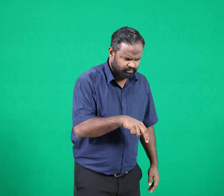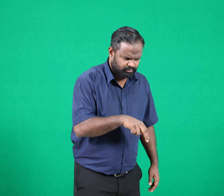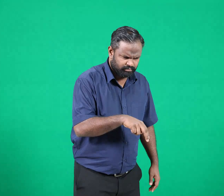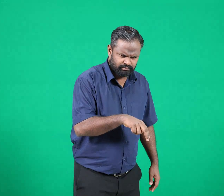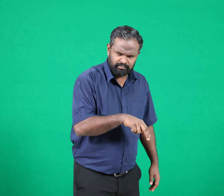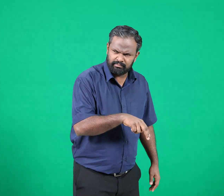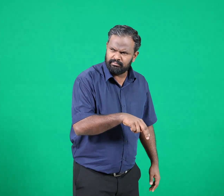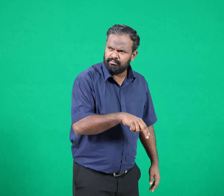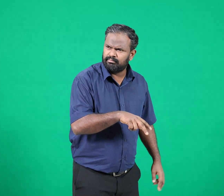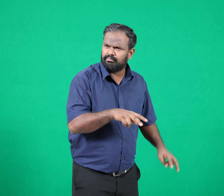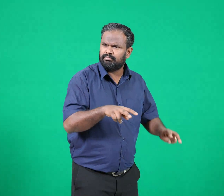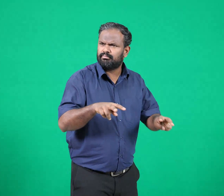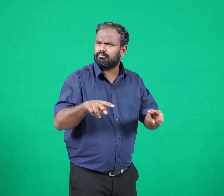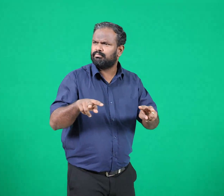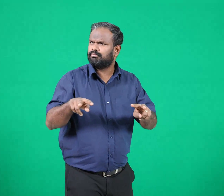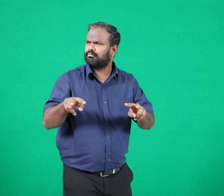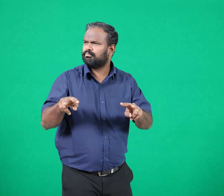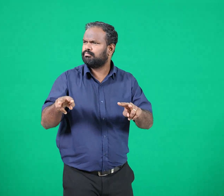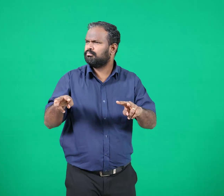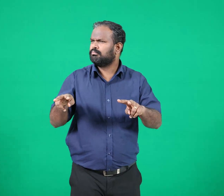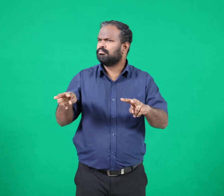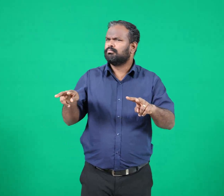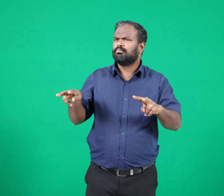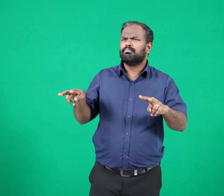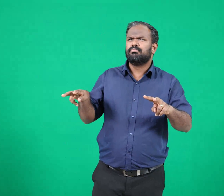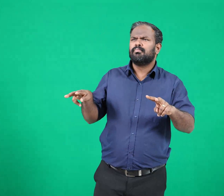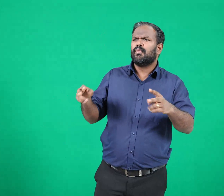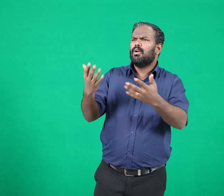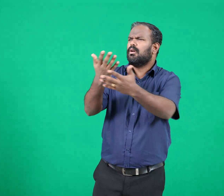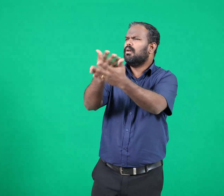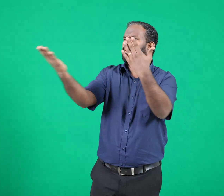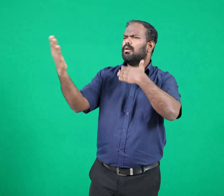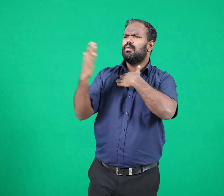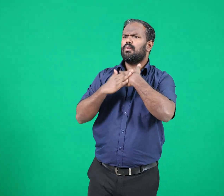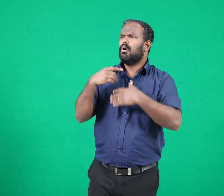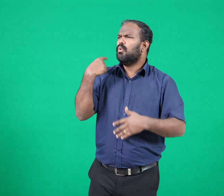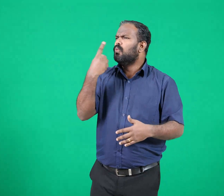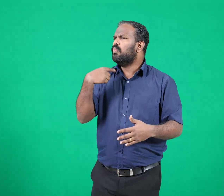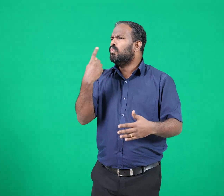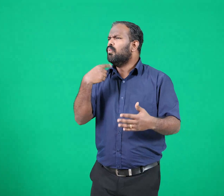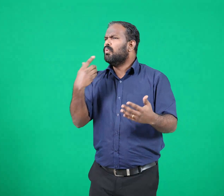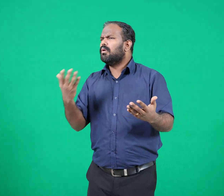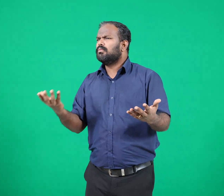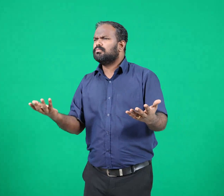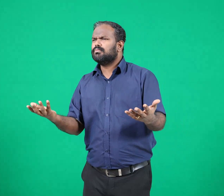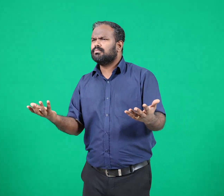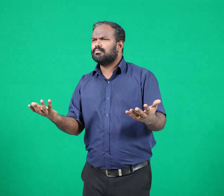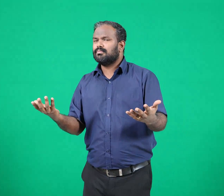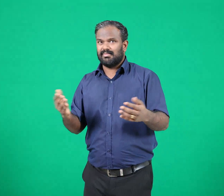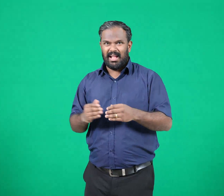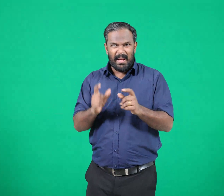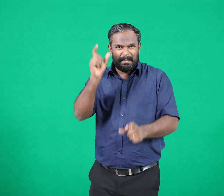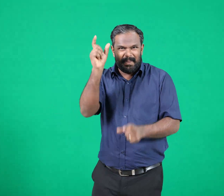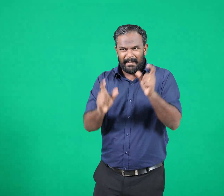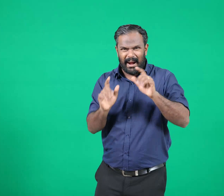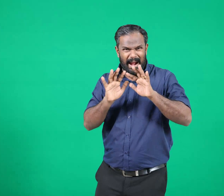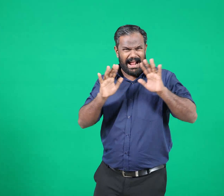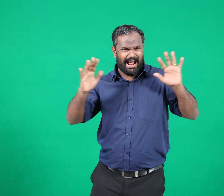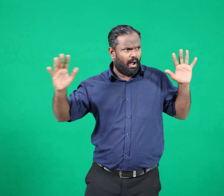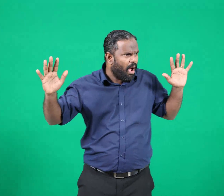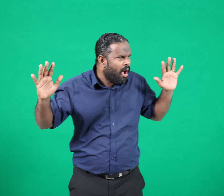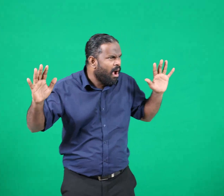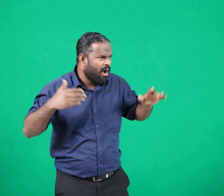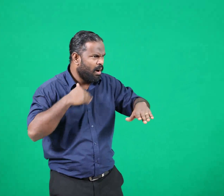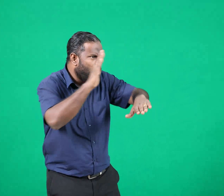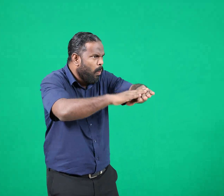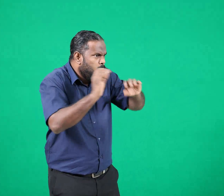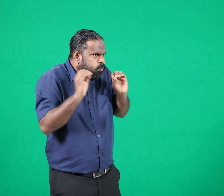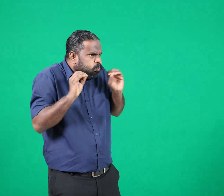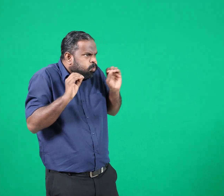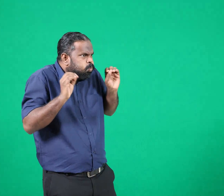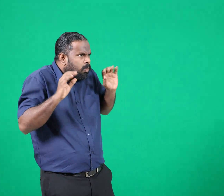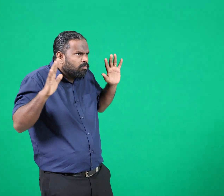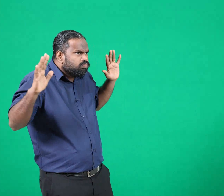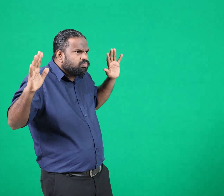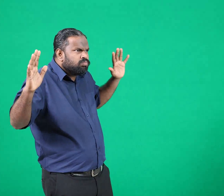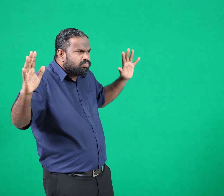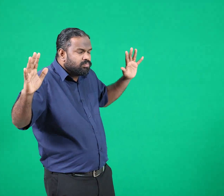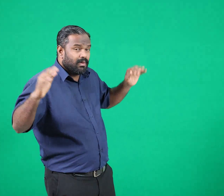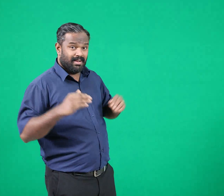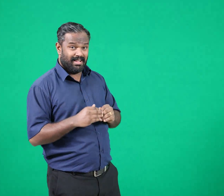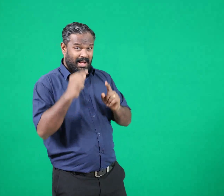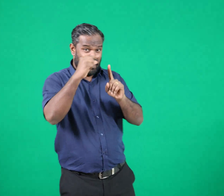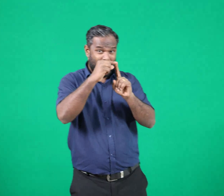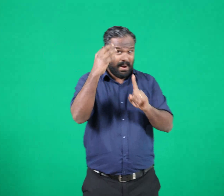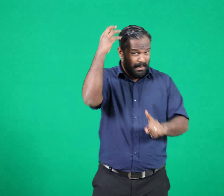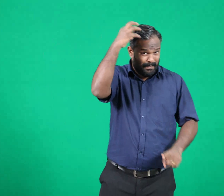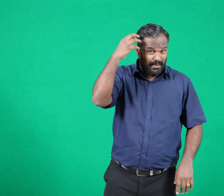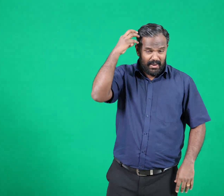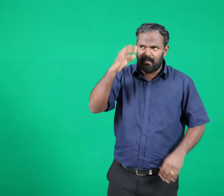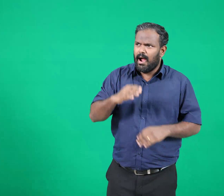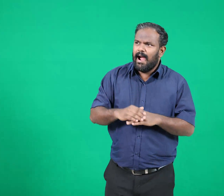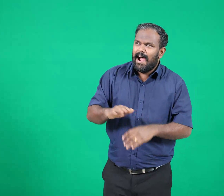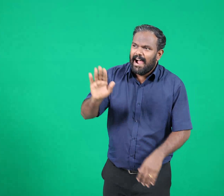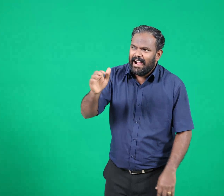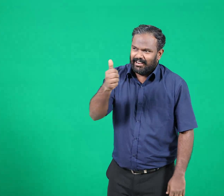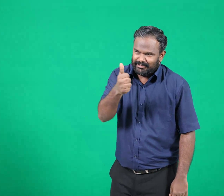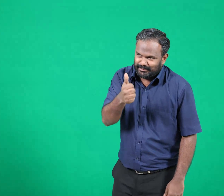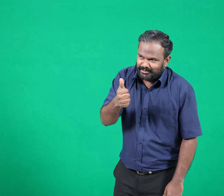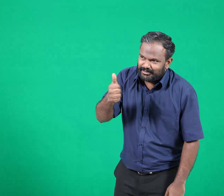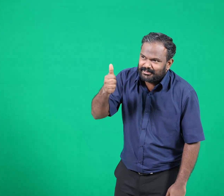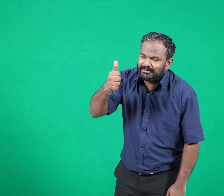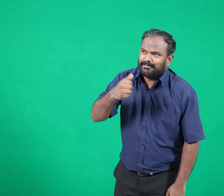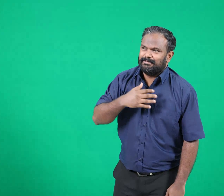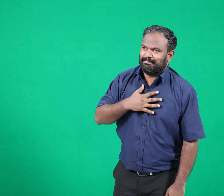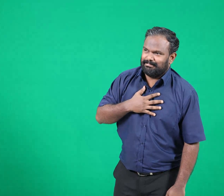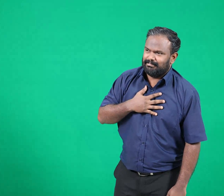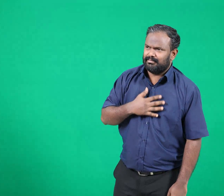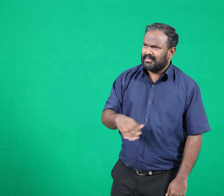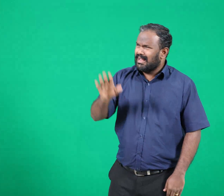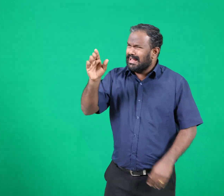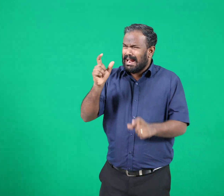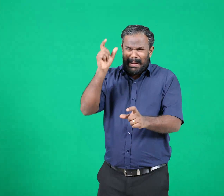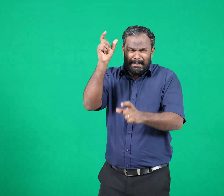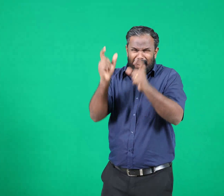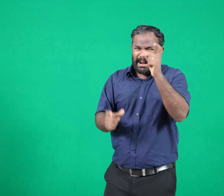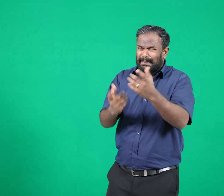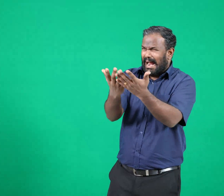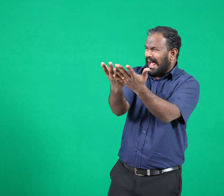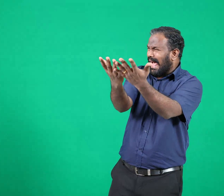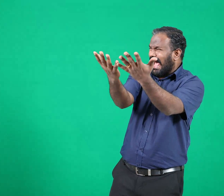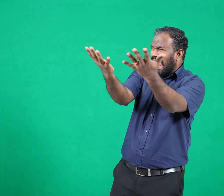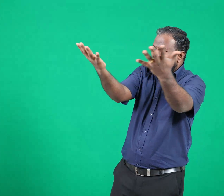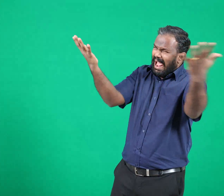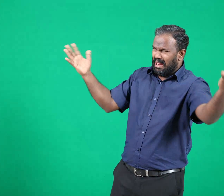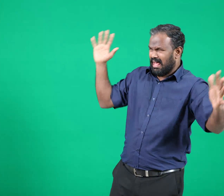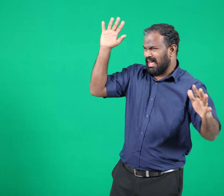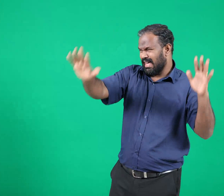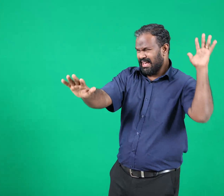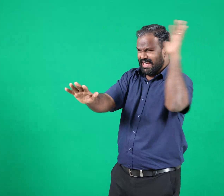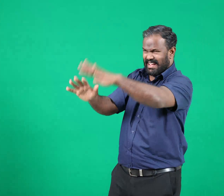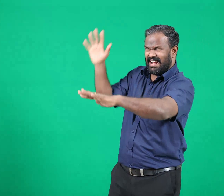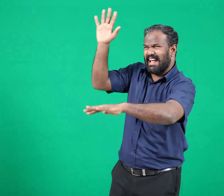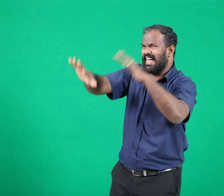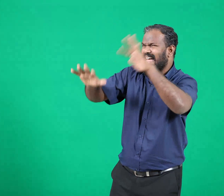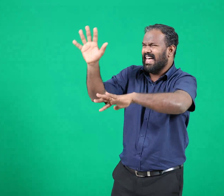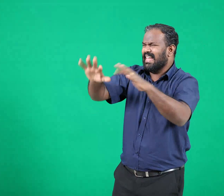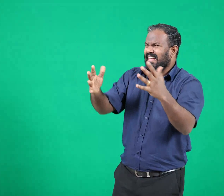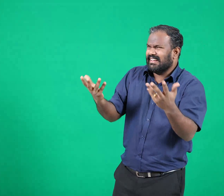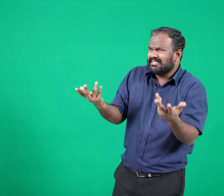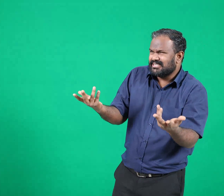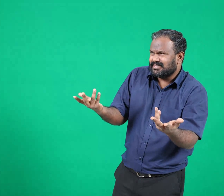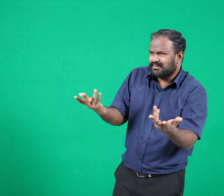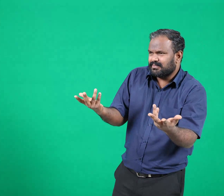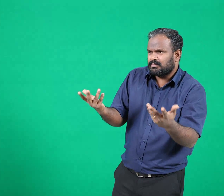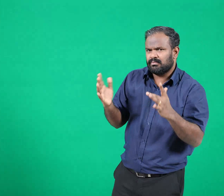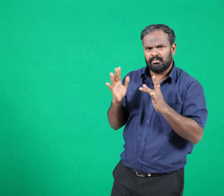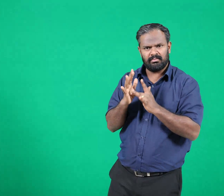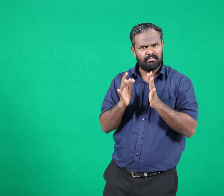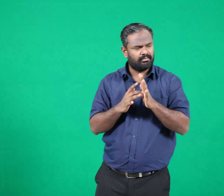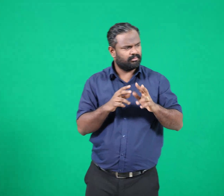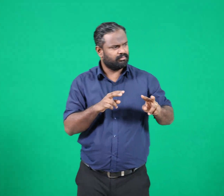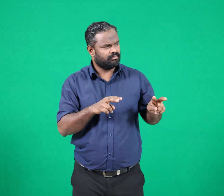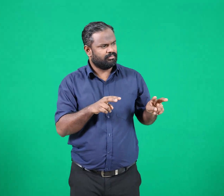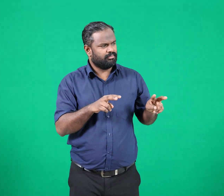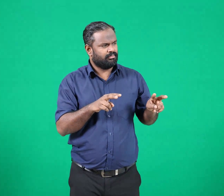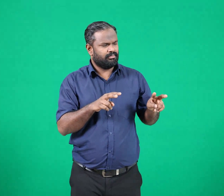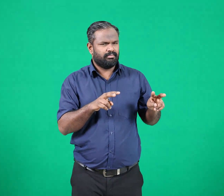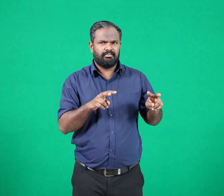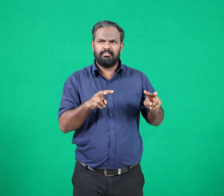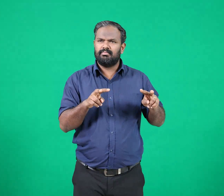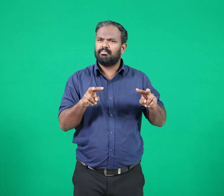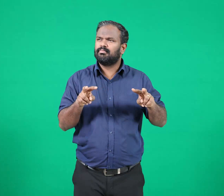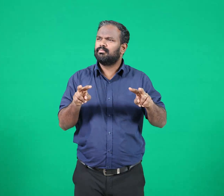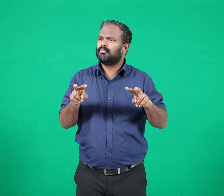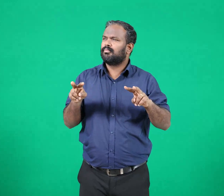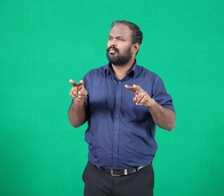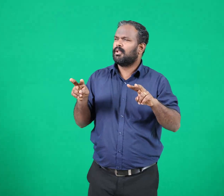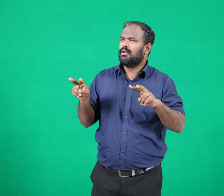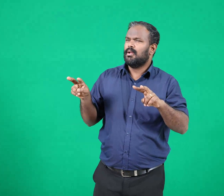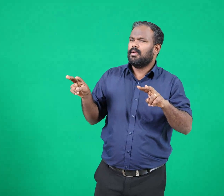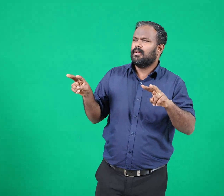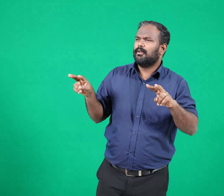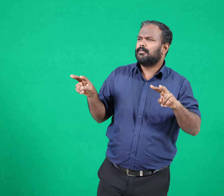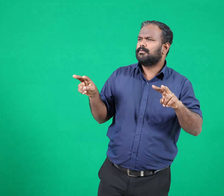Jesus asked. But they all denied it. " Master," said Peter, "the people are crowding and pressing against You."